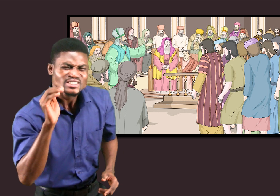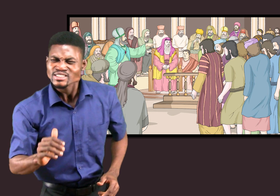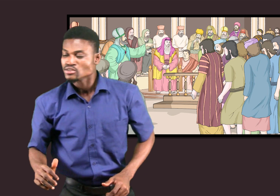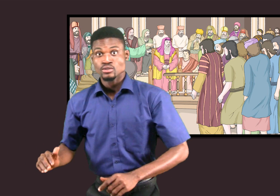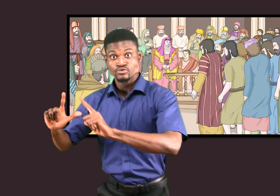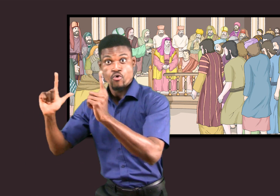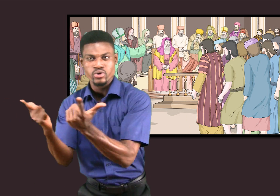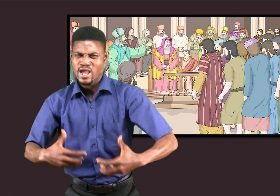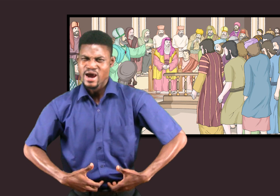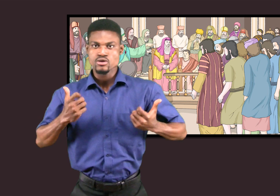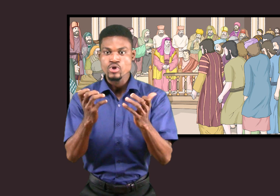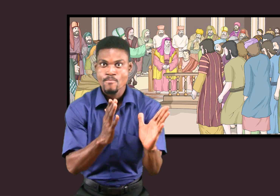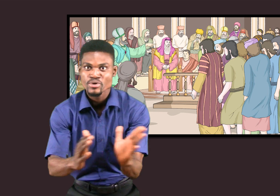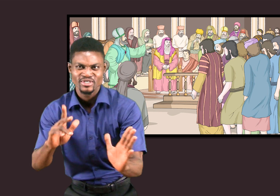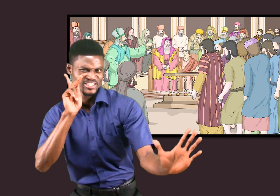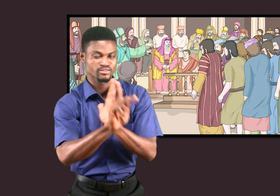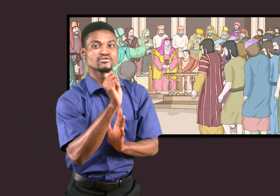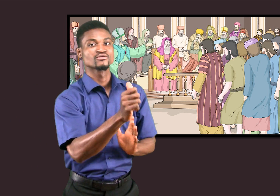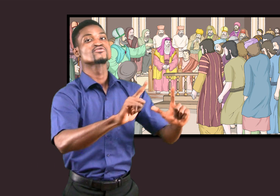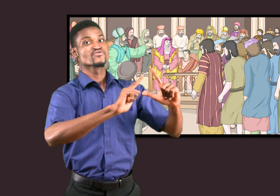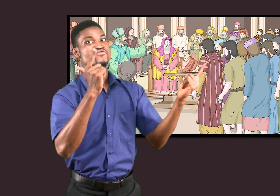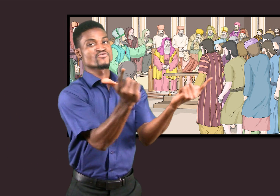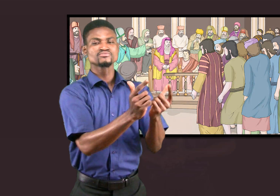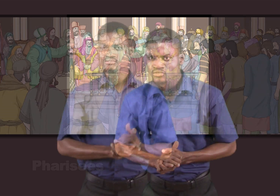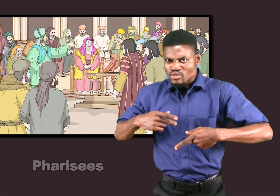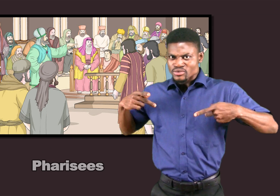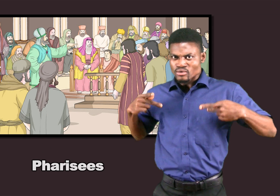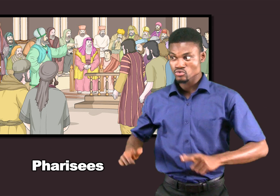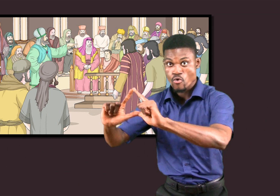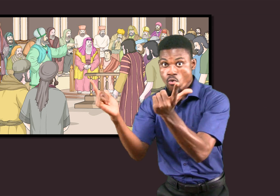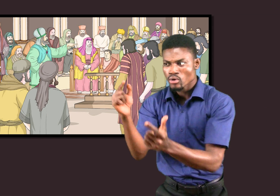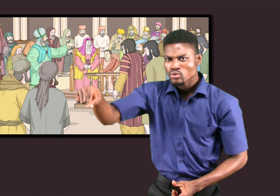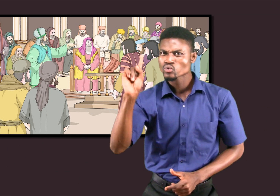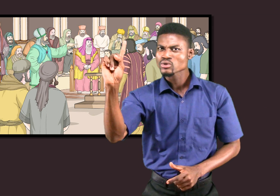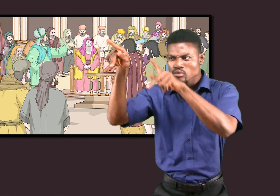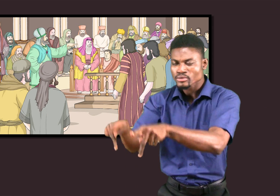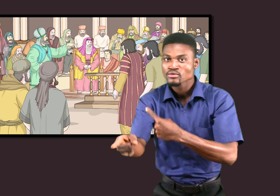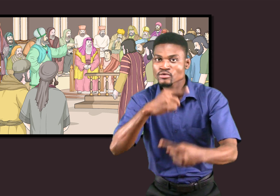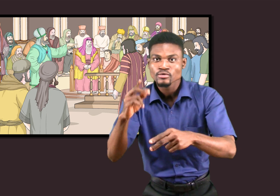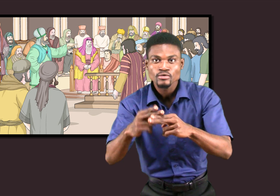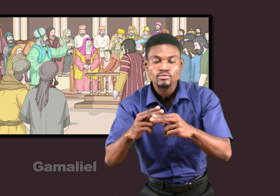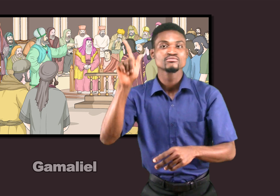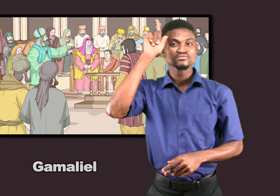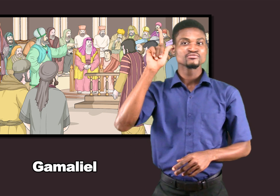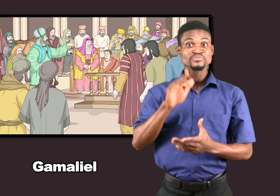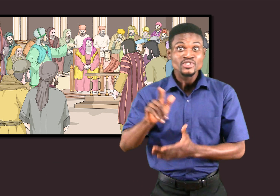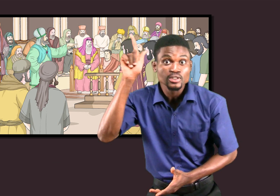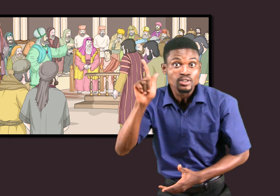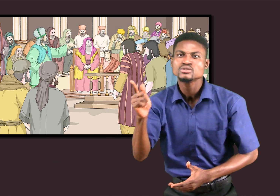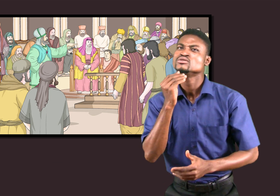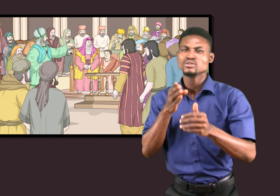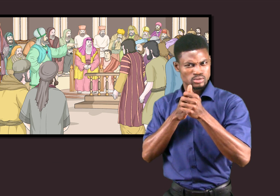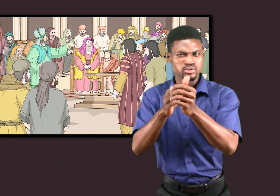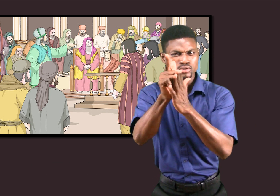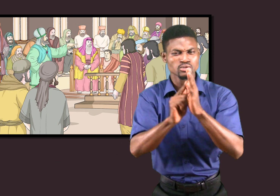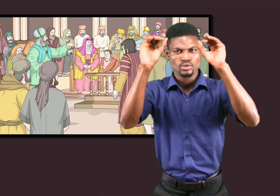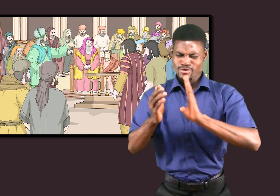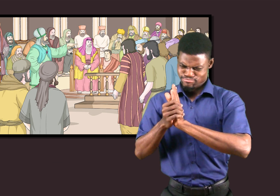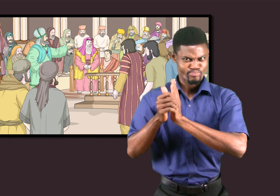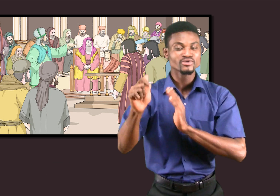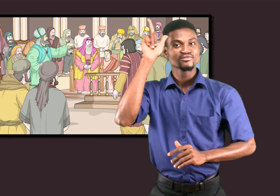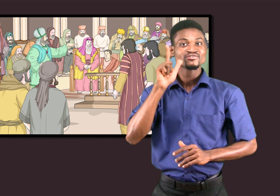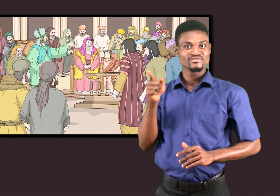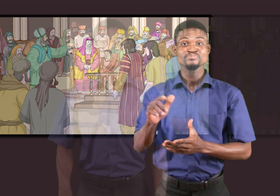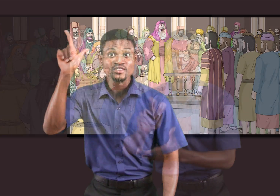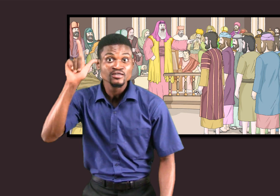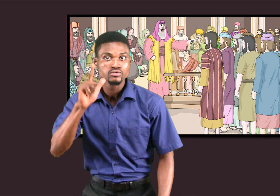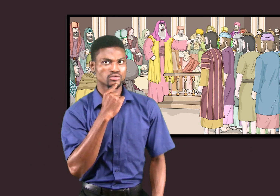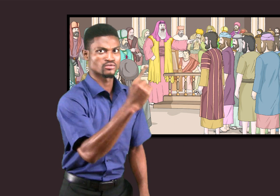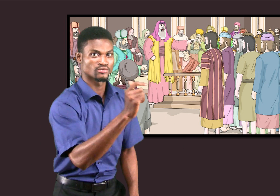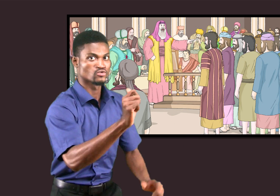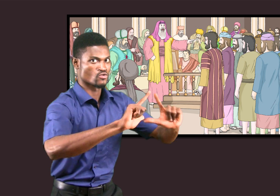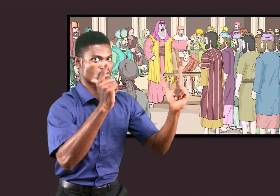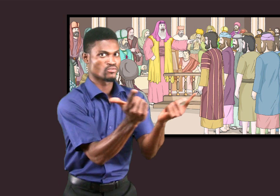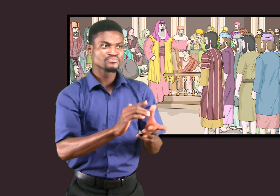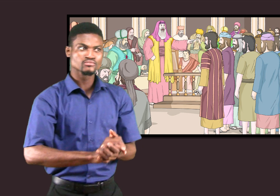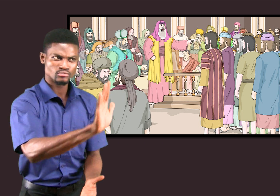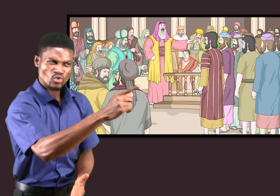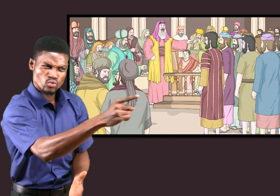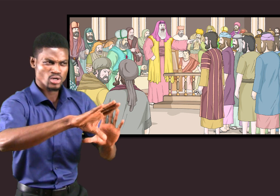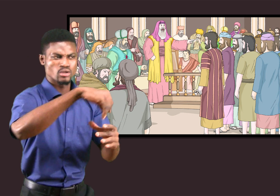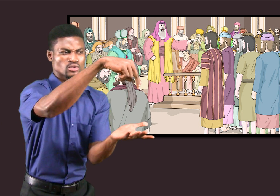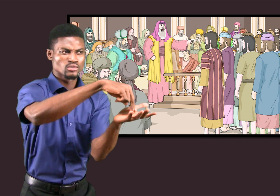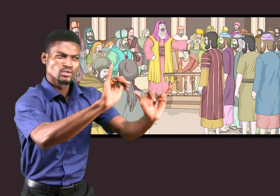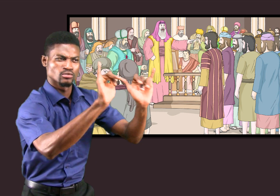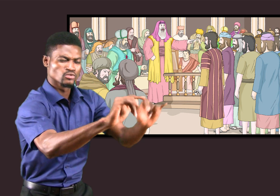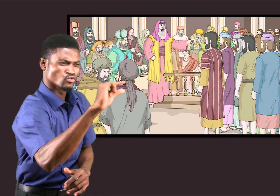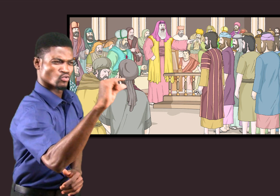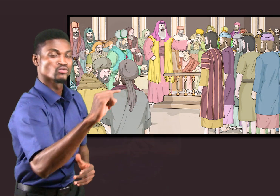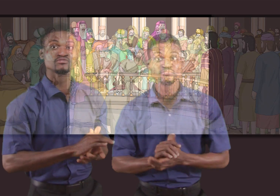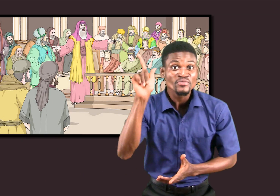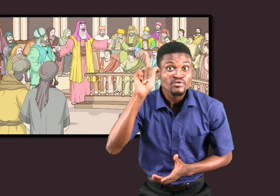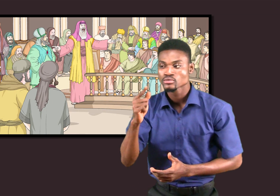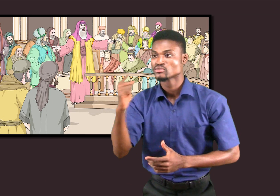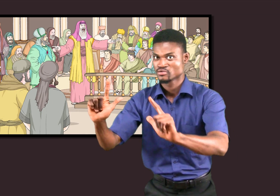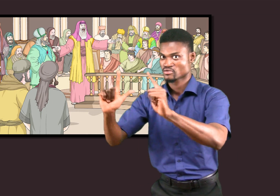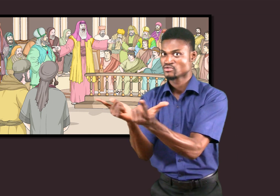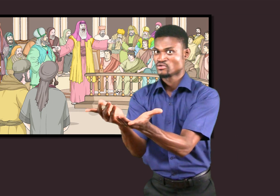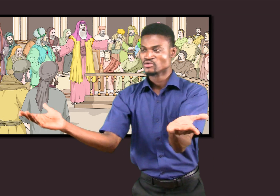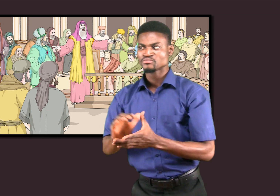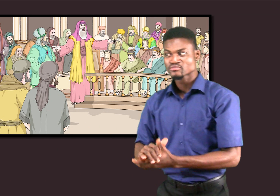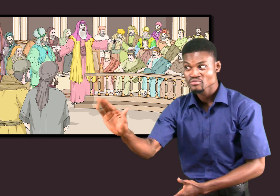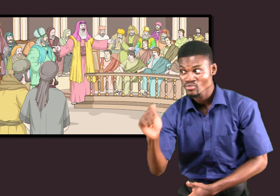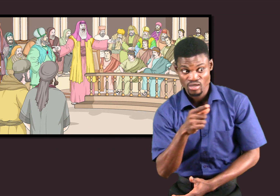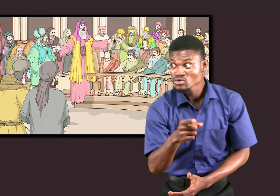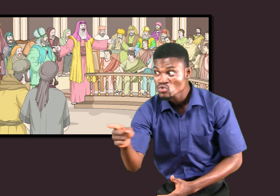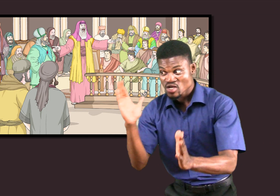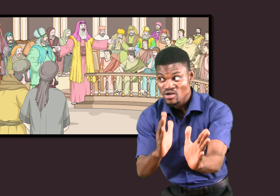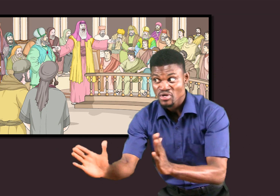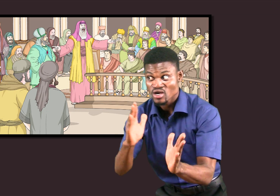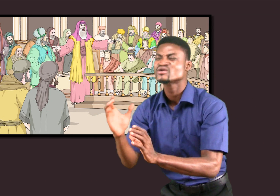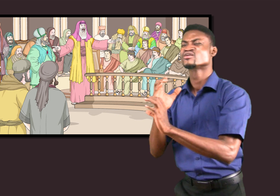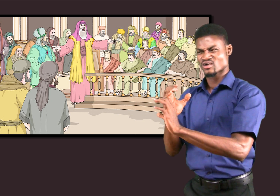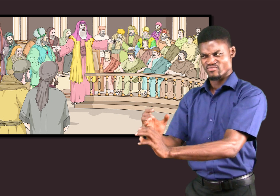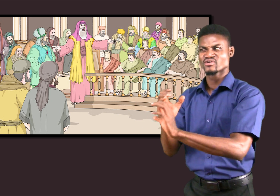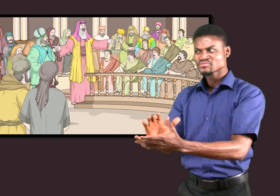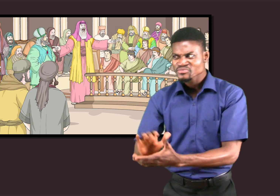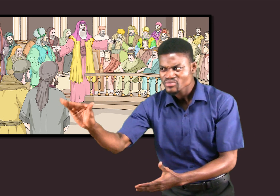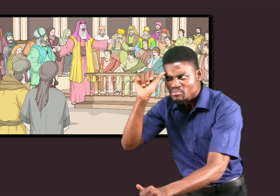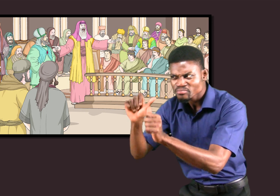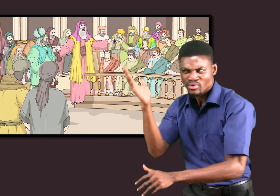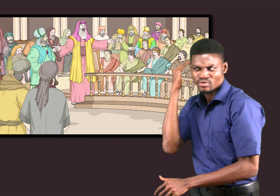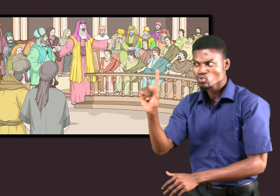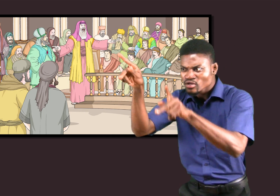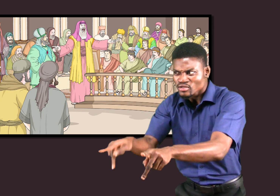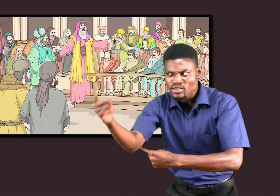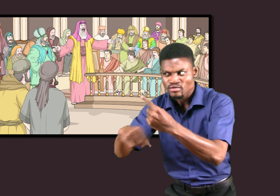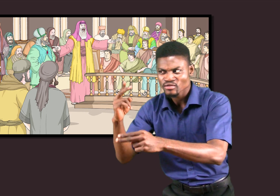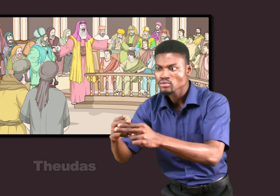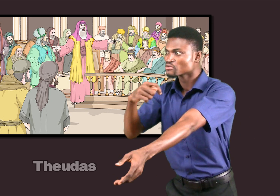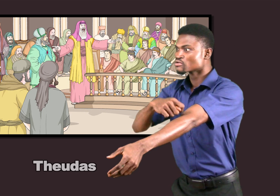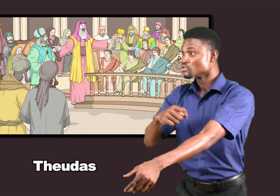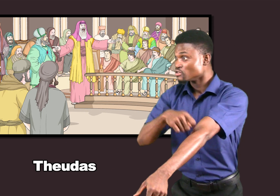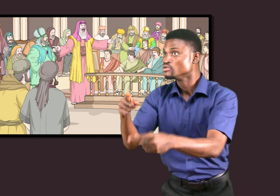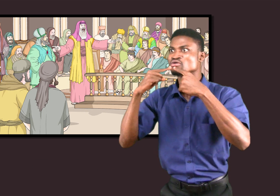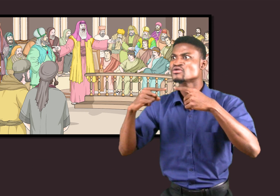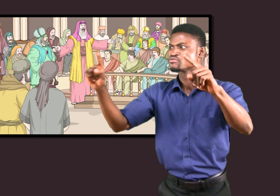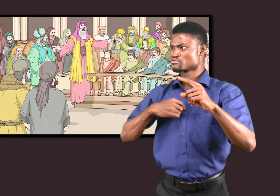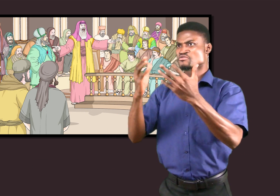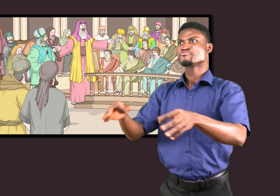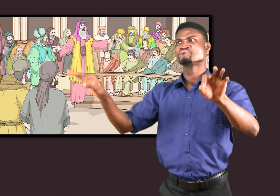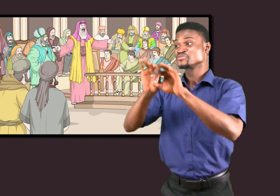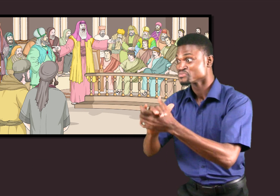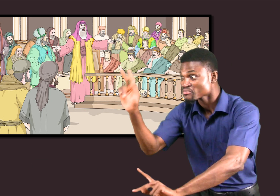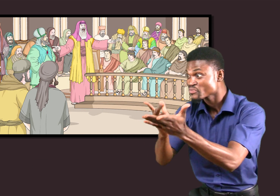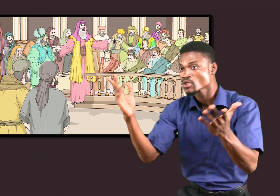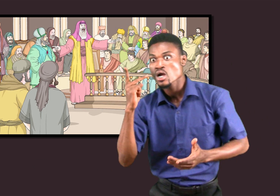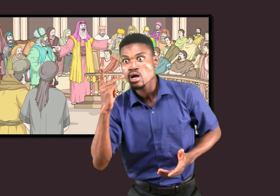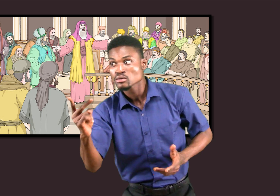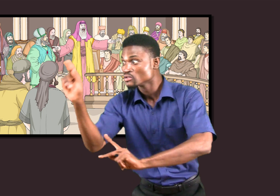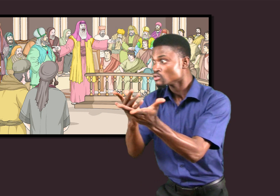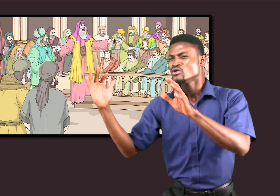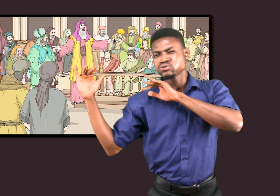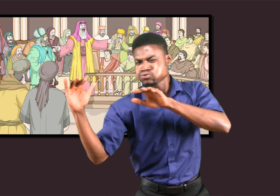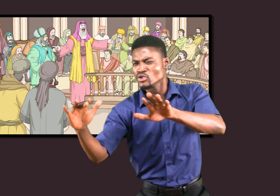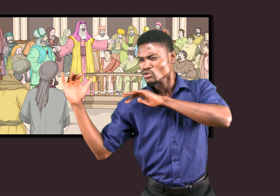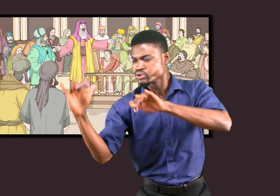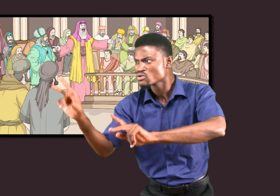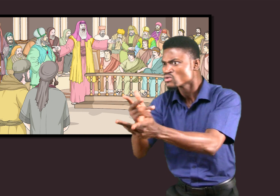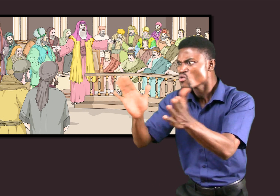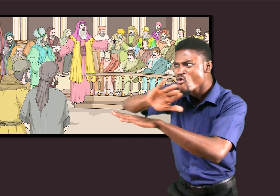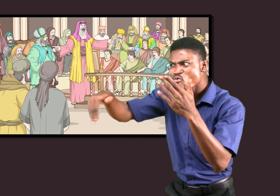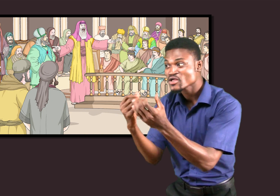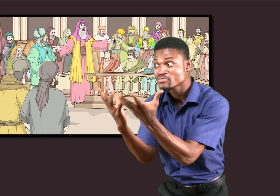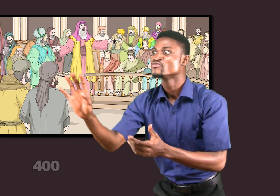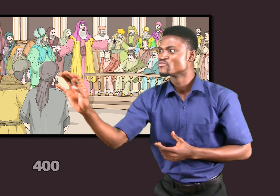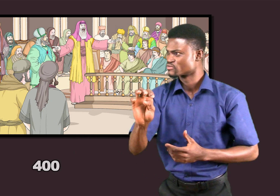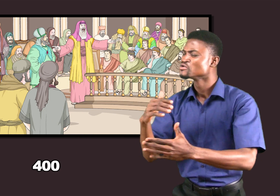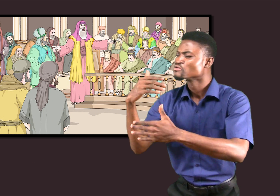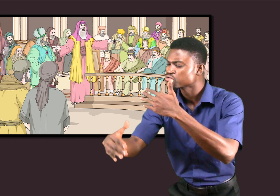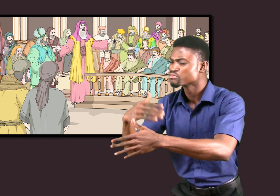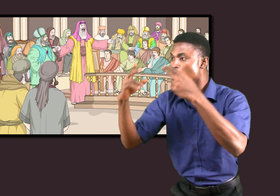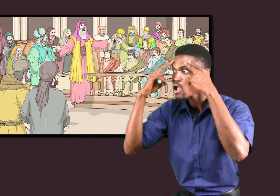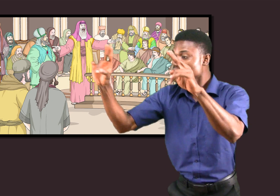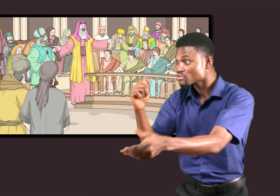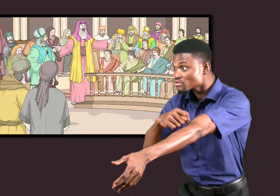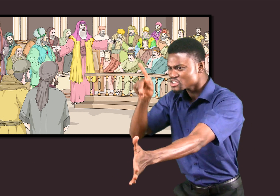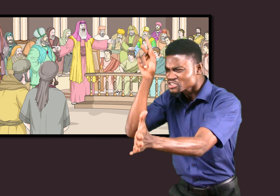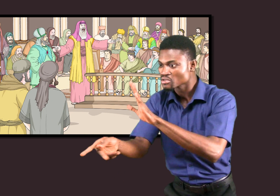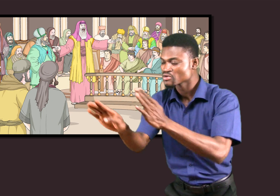But a Pharisee named Gamaliel, a teacher of the law who was honored by all the people, stood up in the Sanhedrin and ordered that the men be put outside for a short time. “Men of Israel,” he said, “consider carefully what you are about to do to these men.